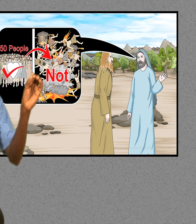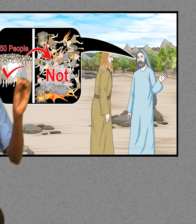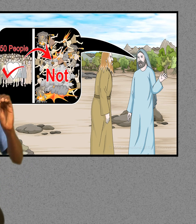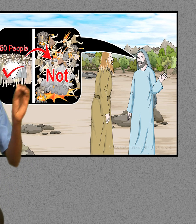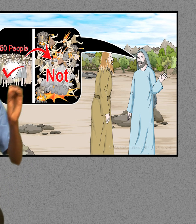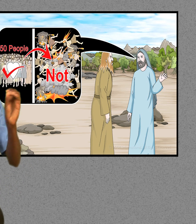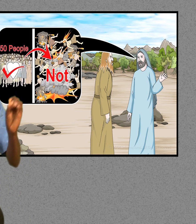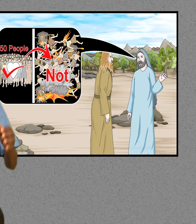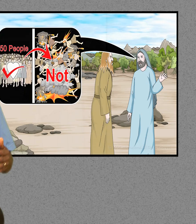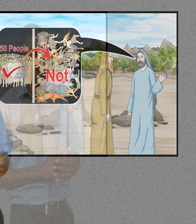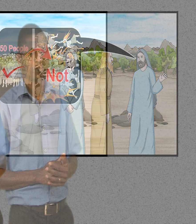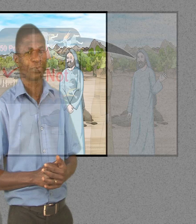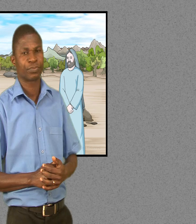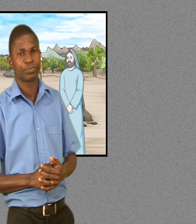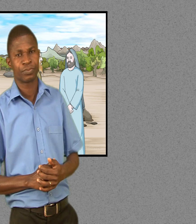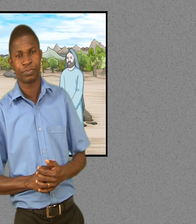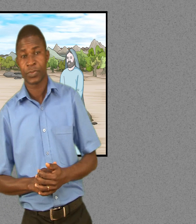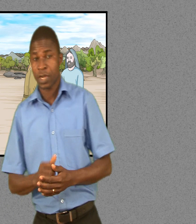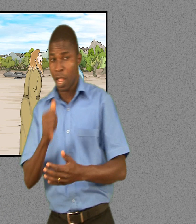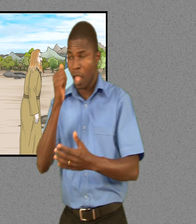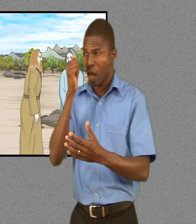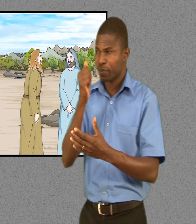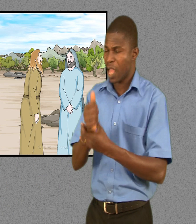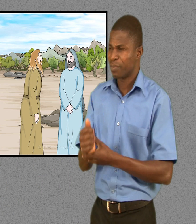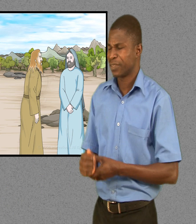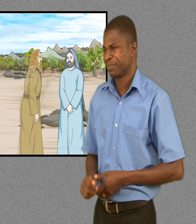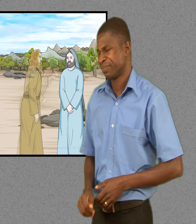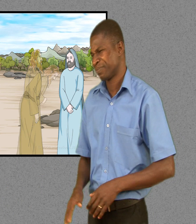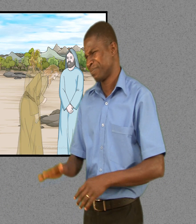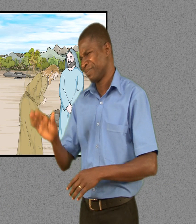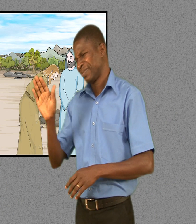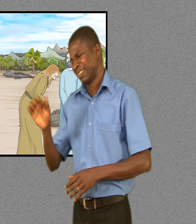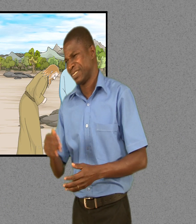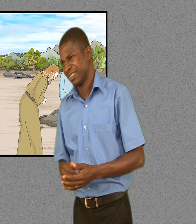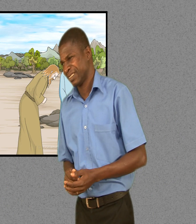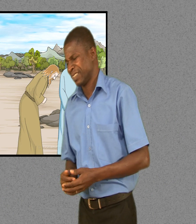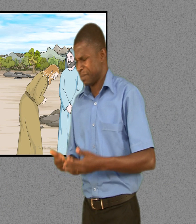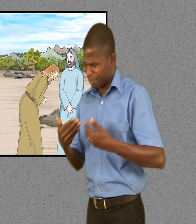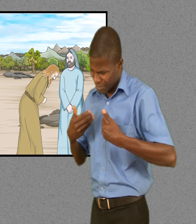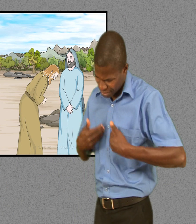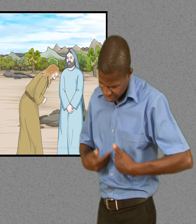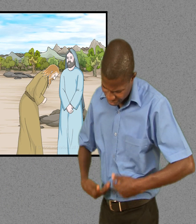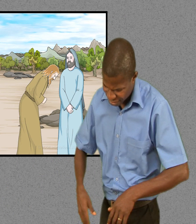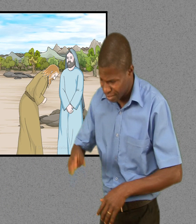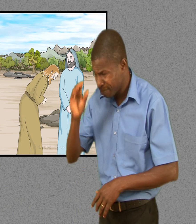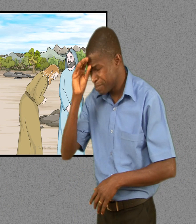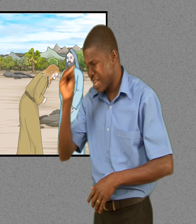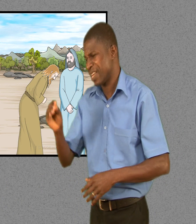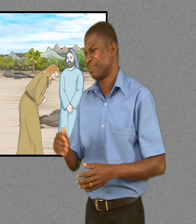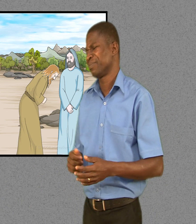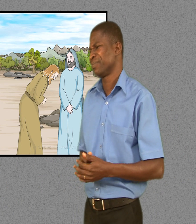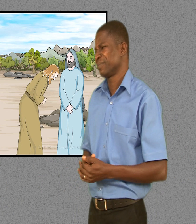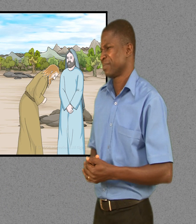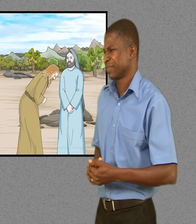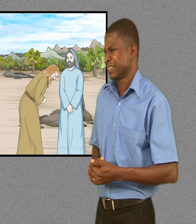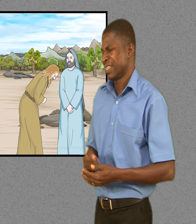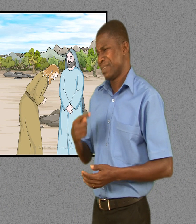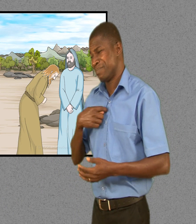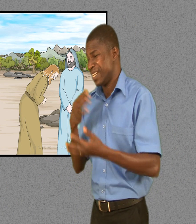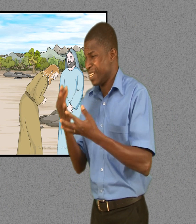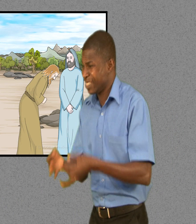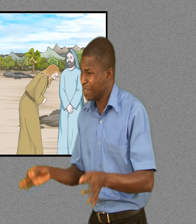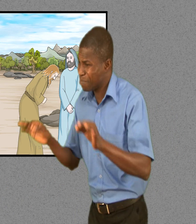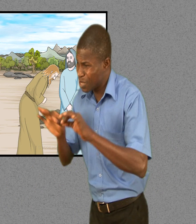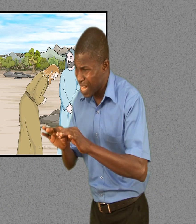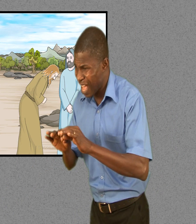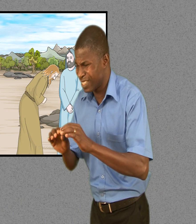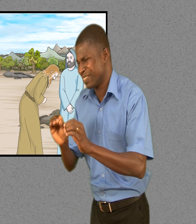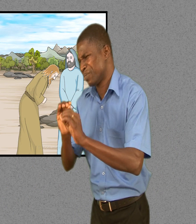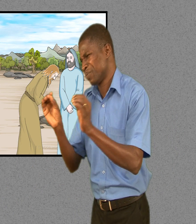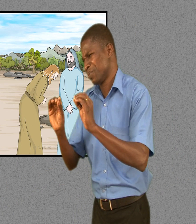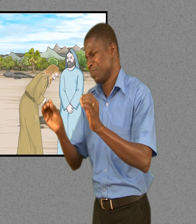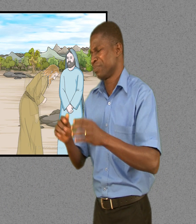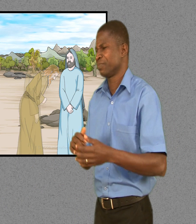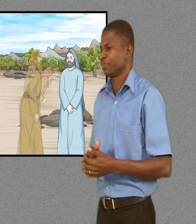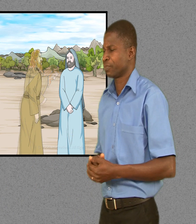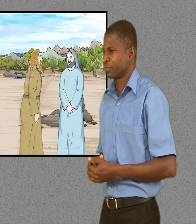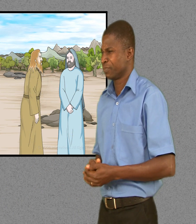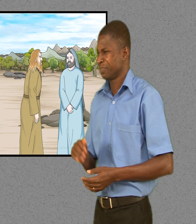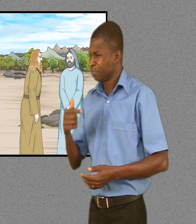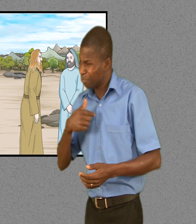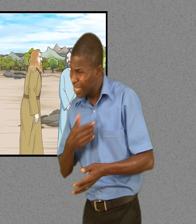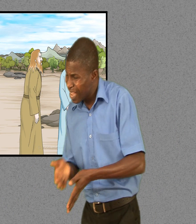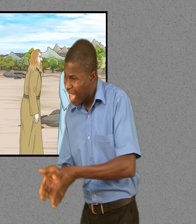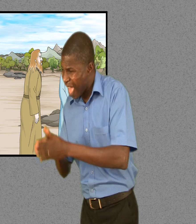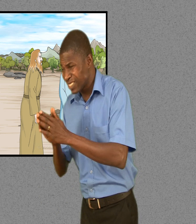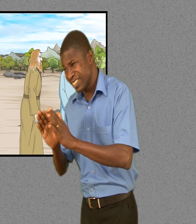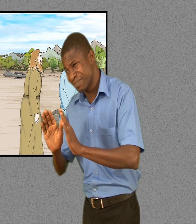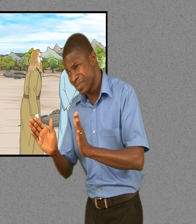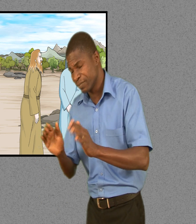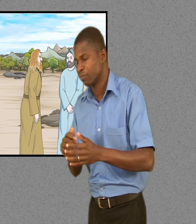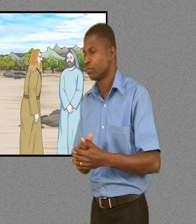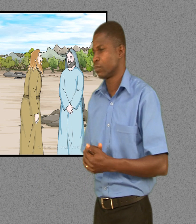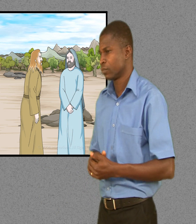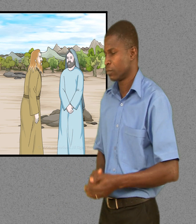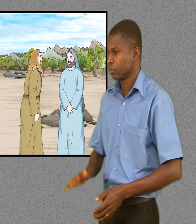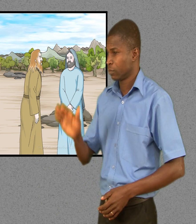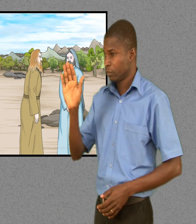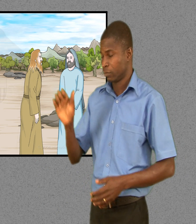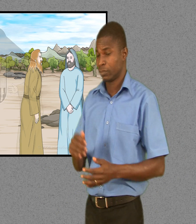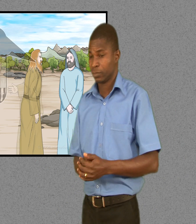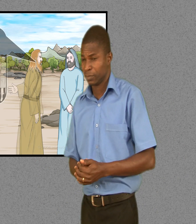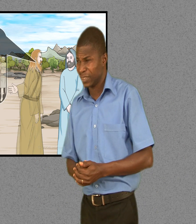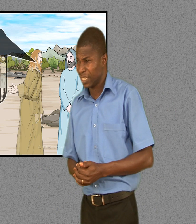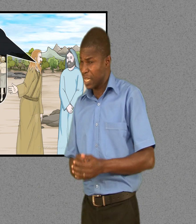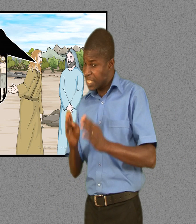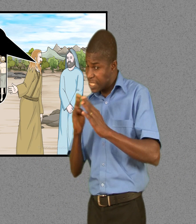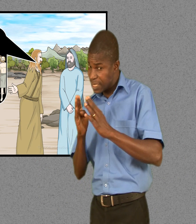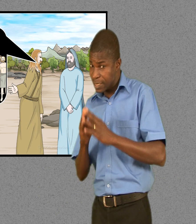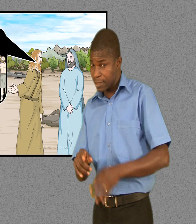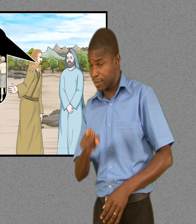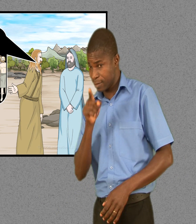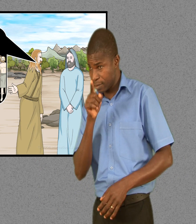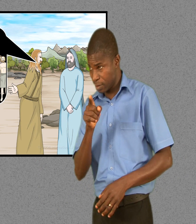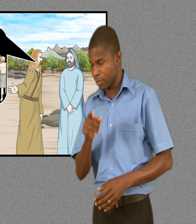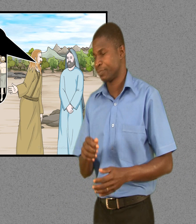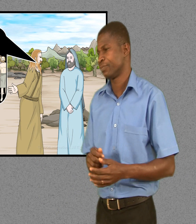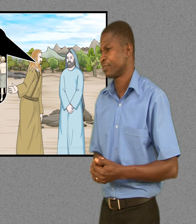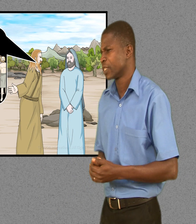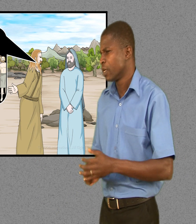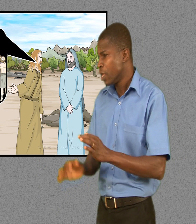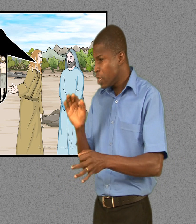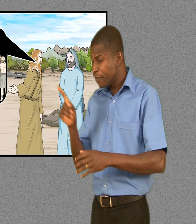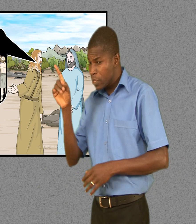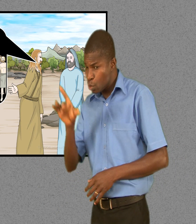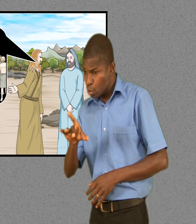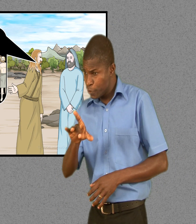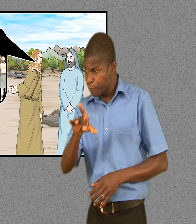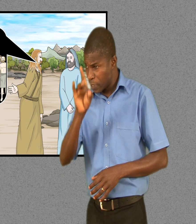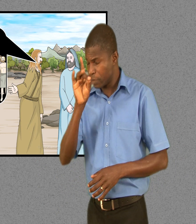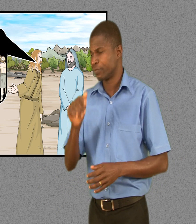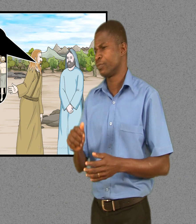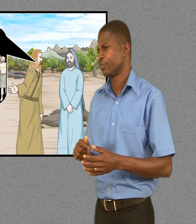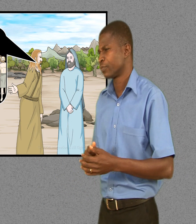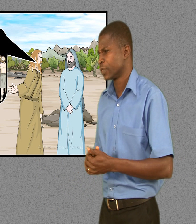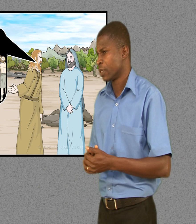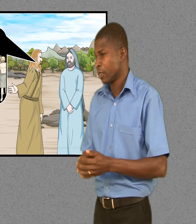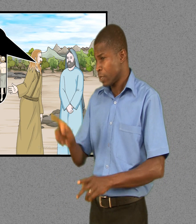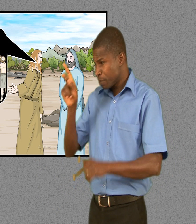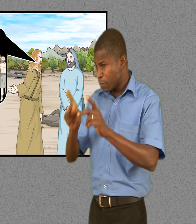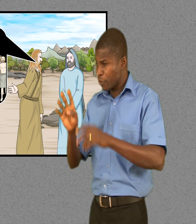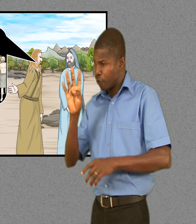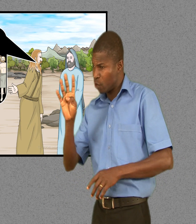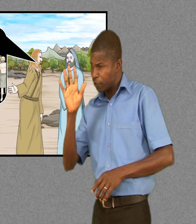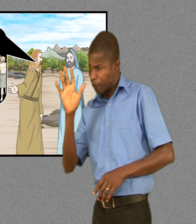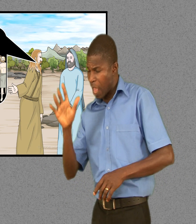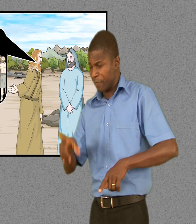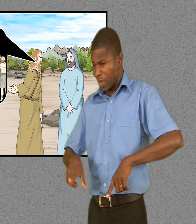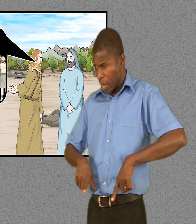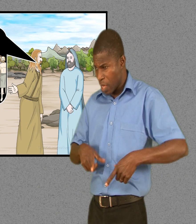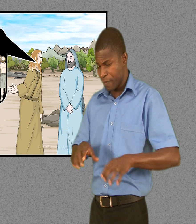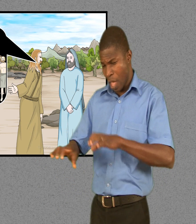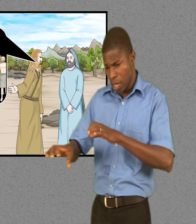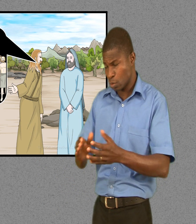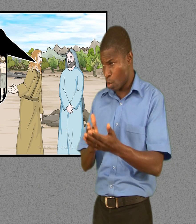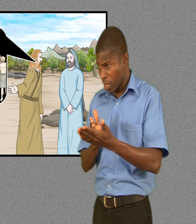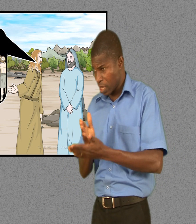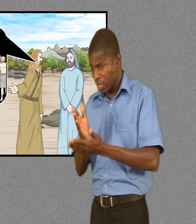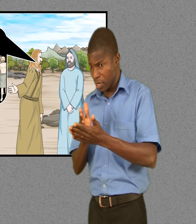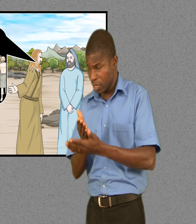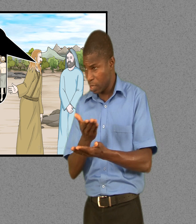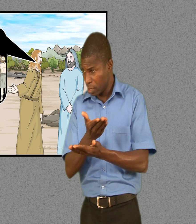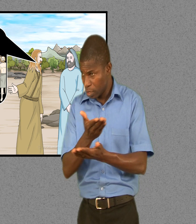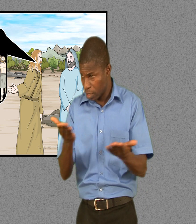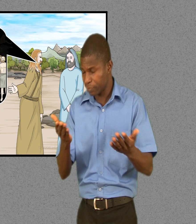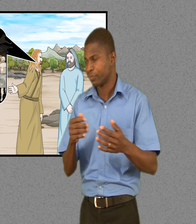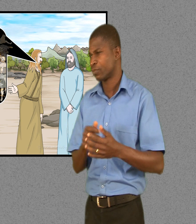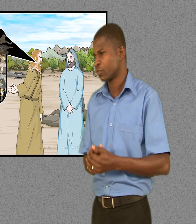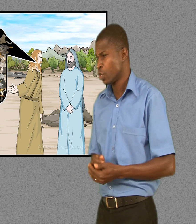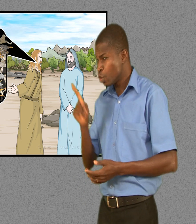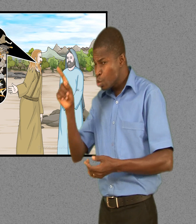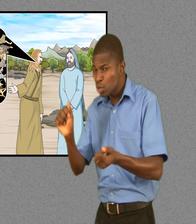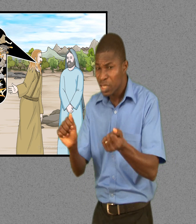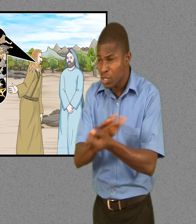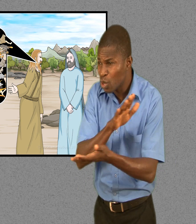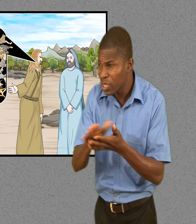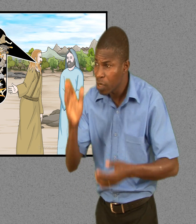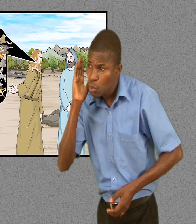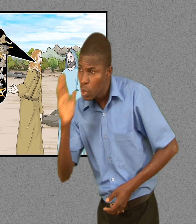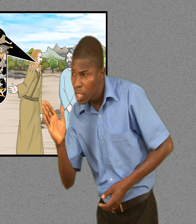Then Abraham answered, “Now that I have ventured to speak to the Lord—though I am but dust and ashes— suppose the fifty righteous ones lack five.